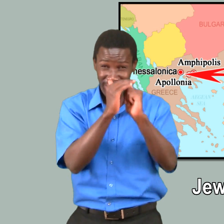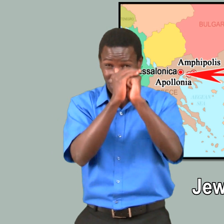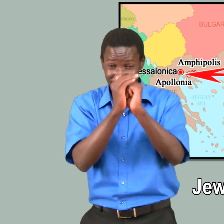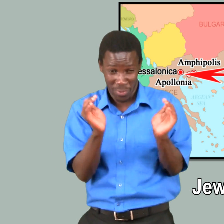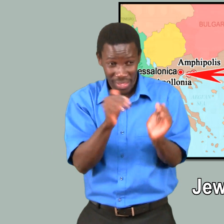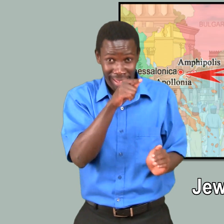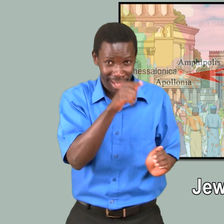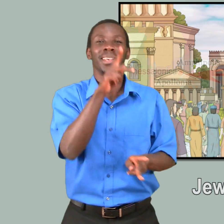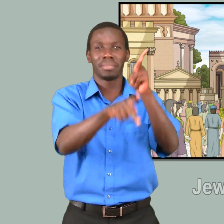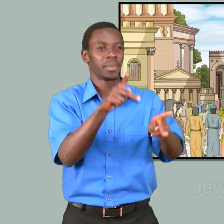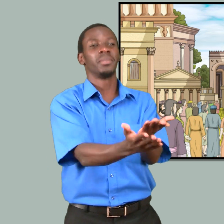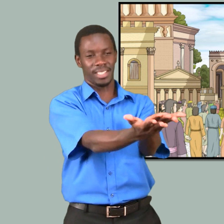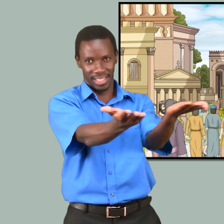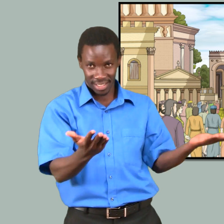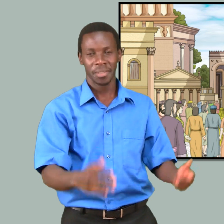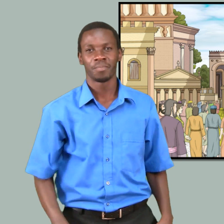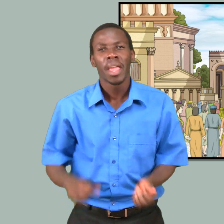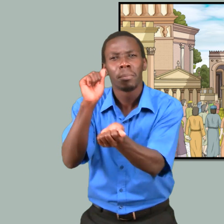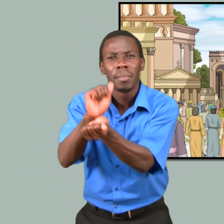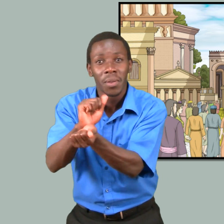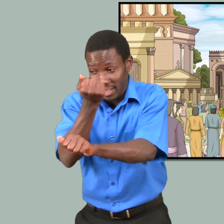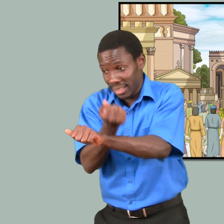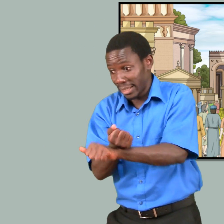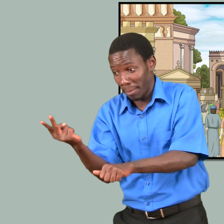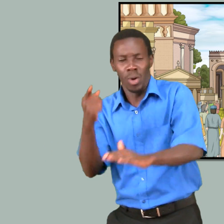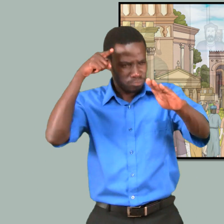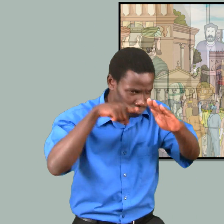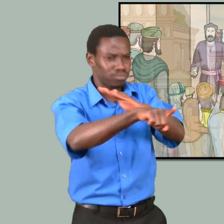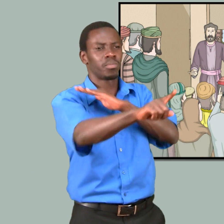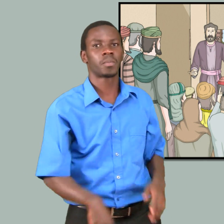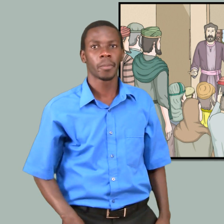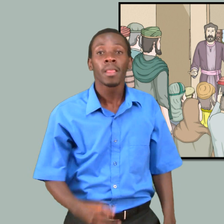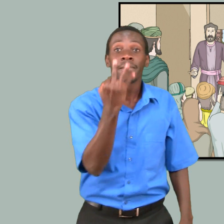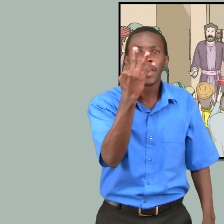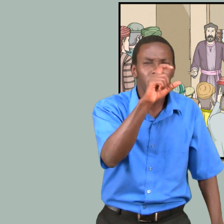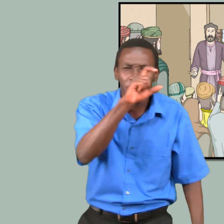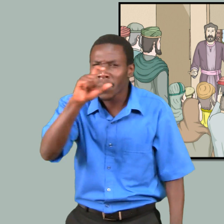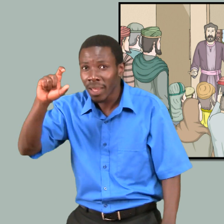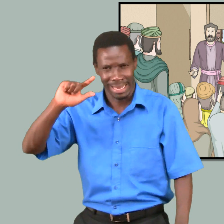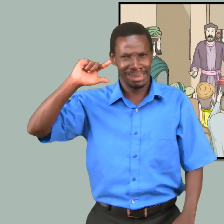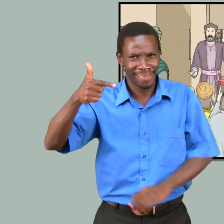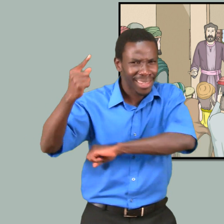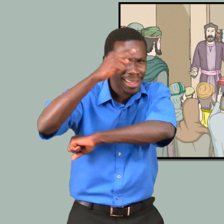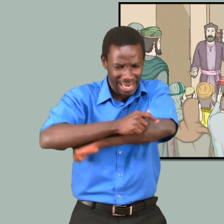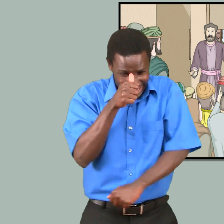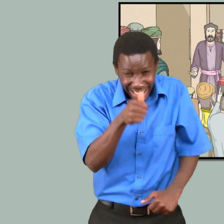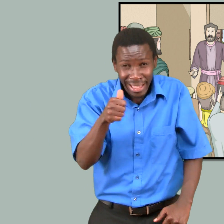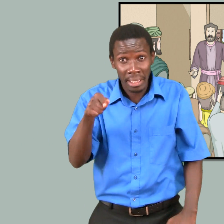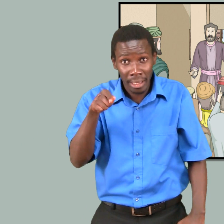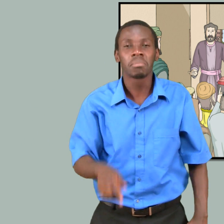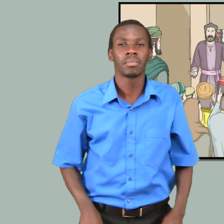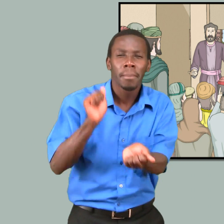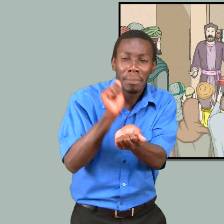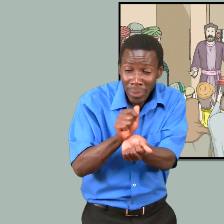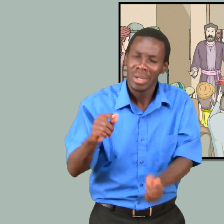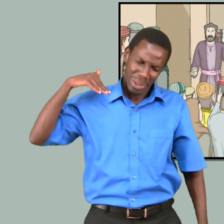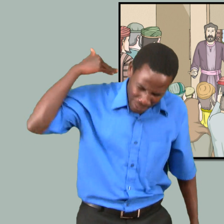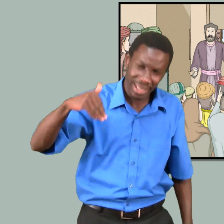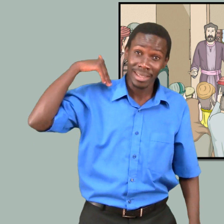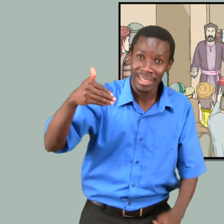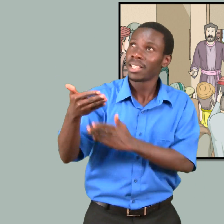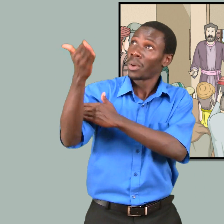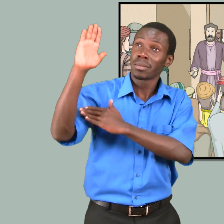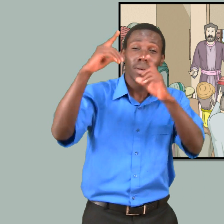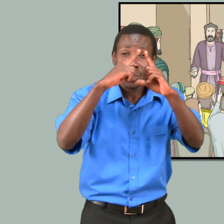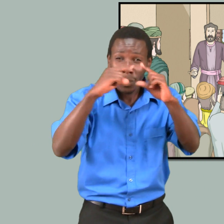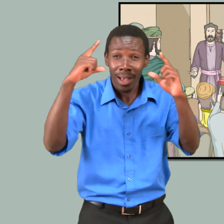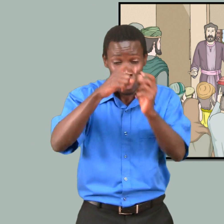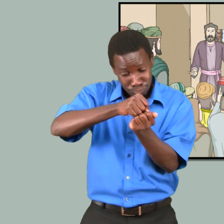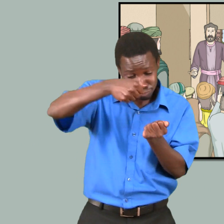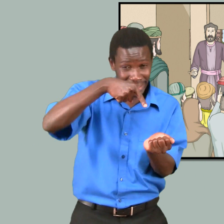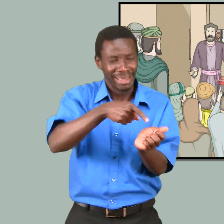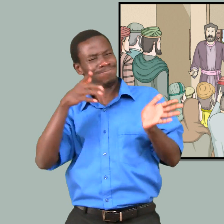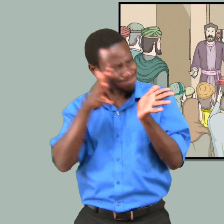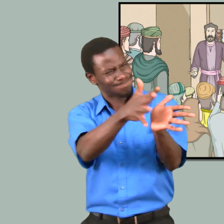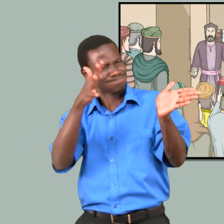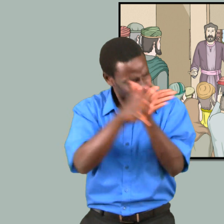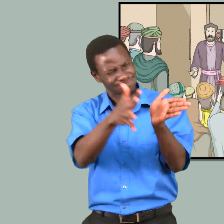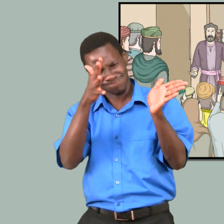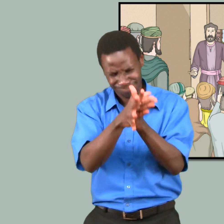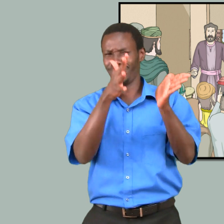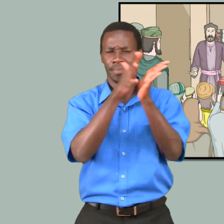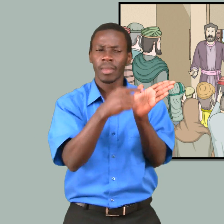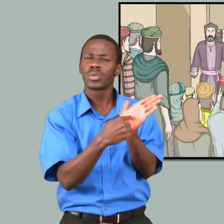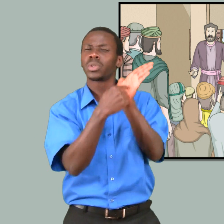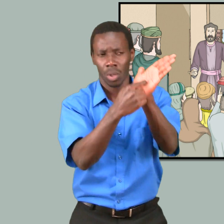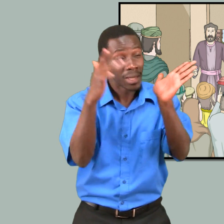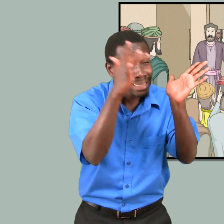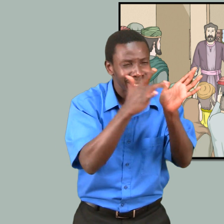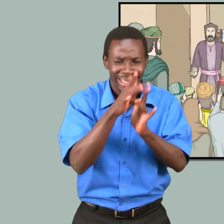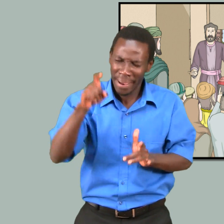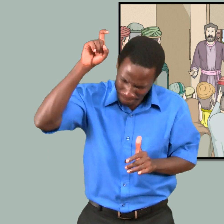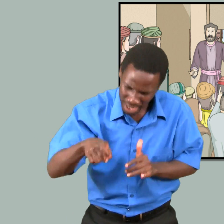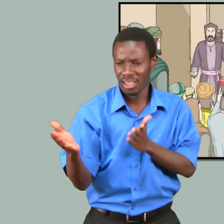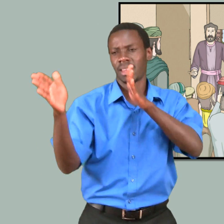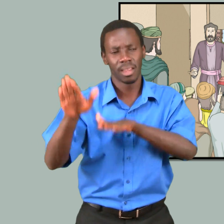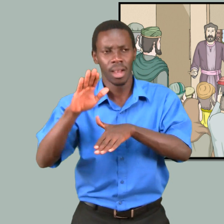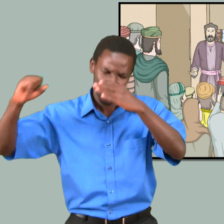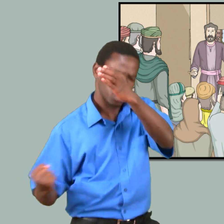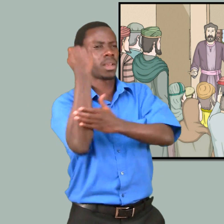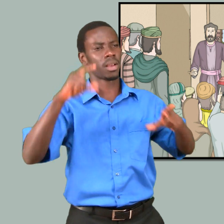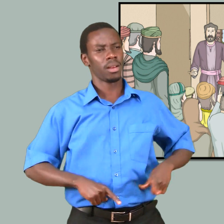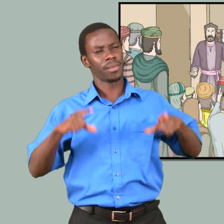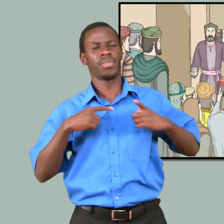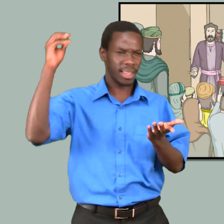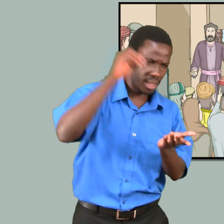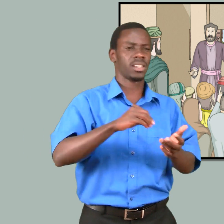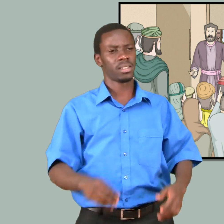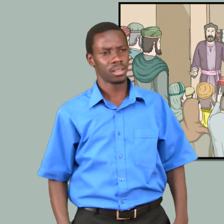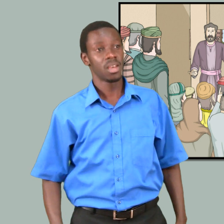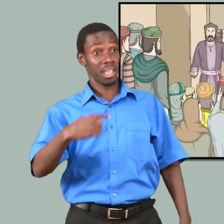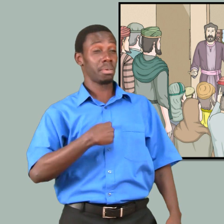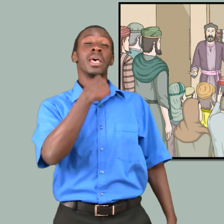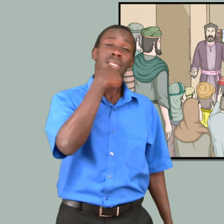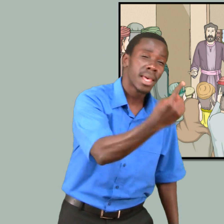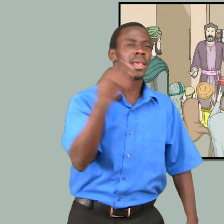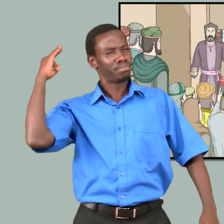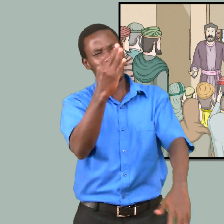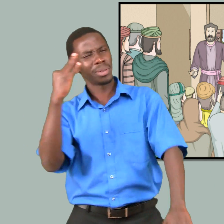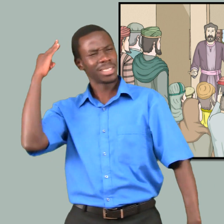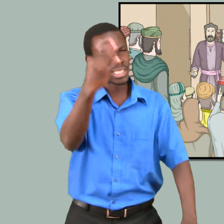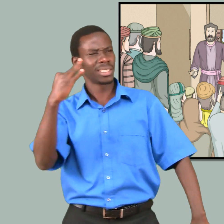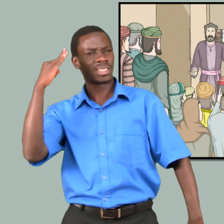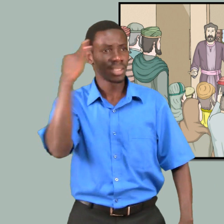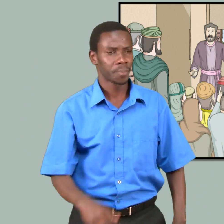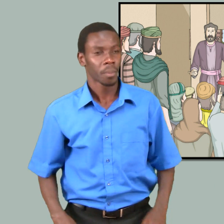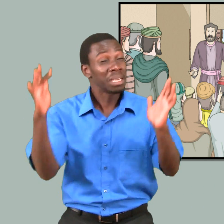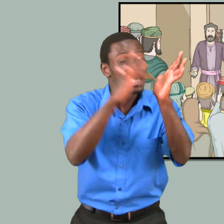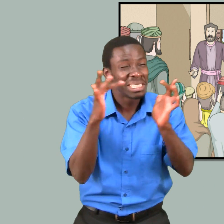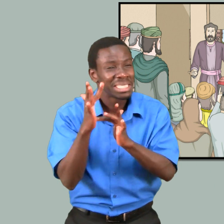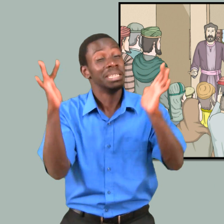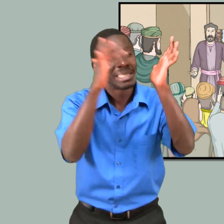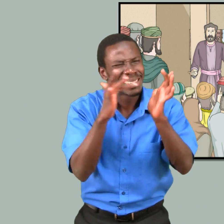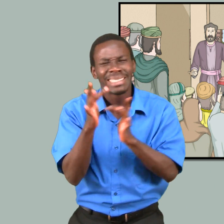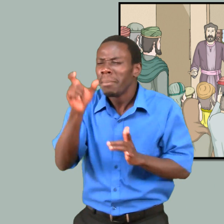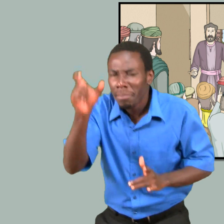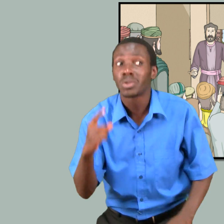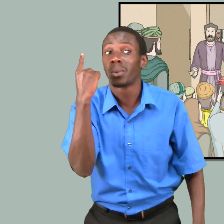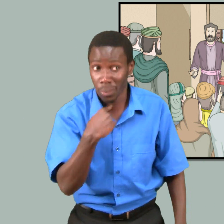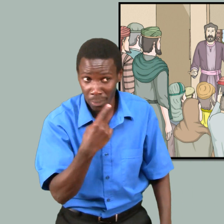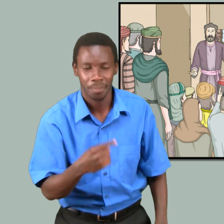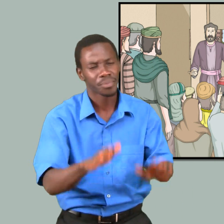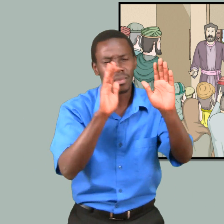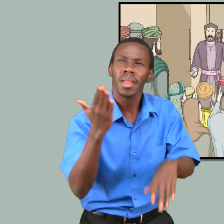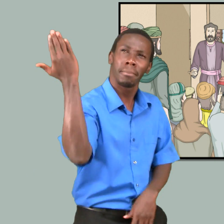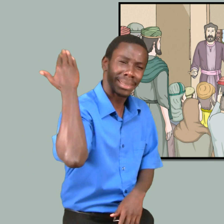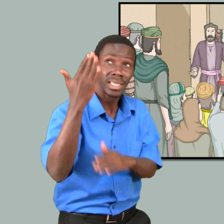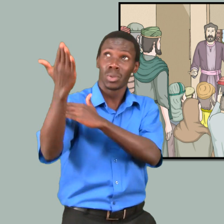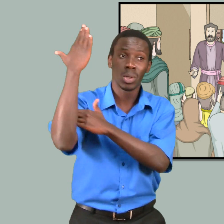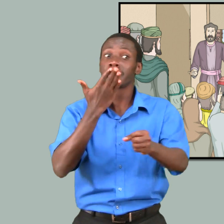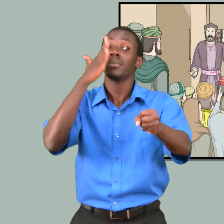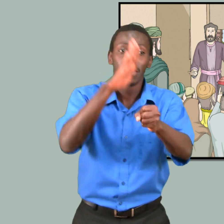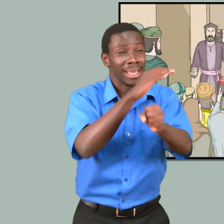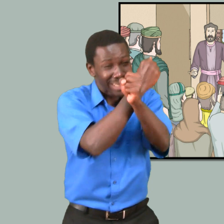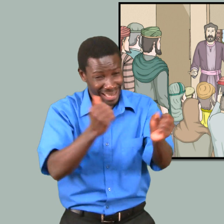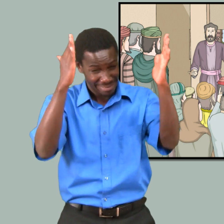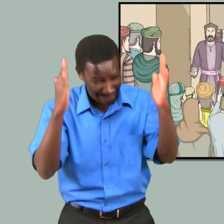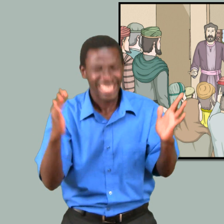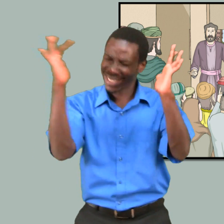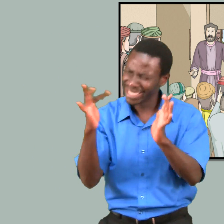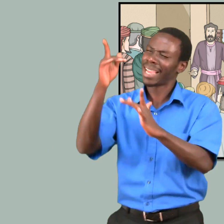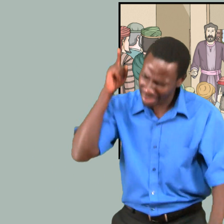As was his custom, Paul went into the synagogue, and on three Sabbaths he reasoned with them from the Scriptures, explaining and proving that the Christ had to suffer and rise from the dead.